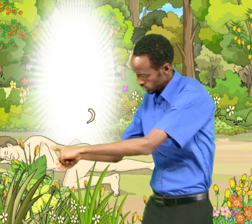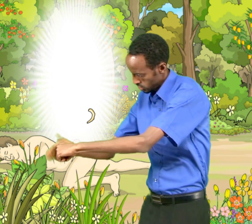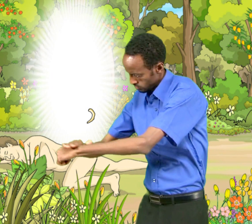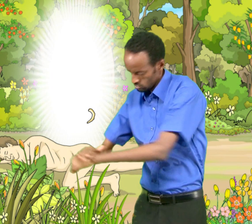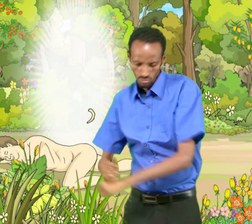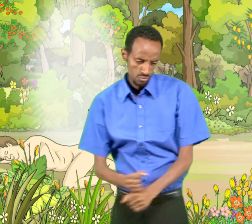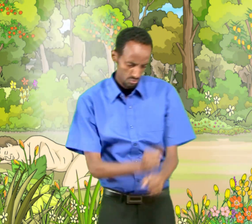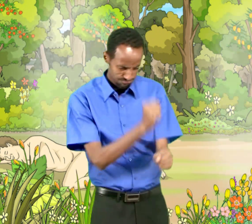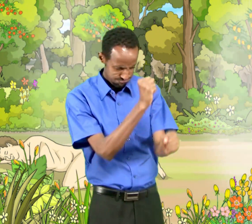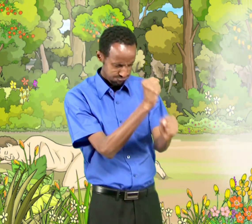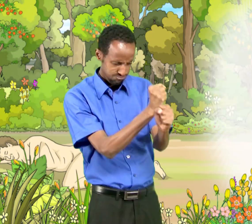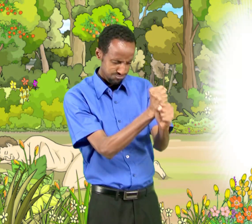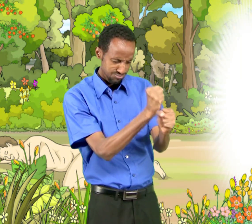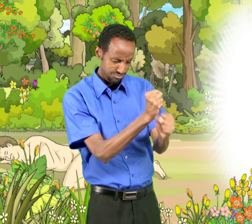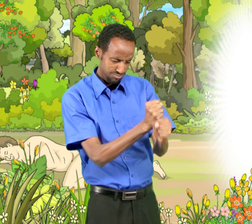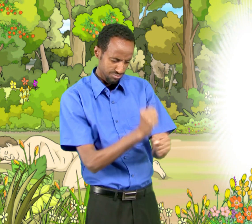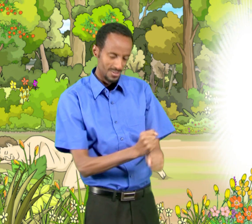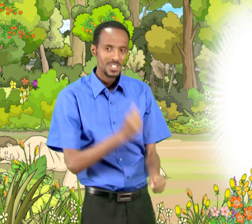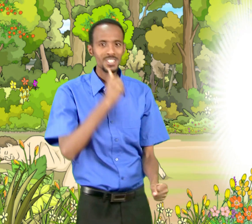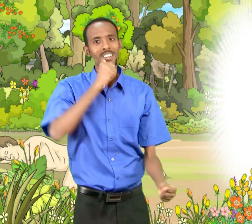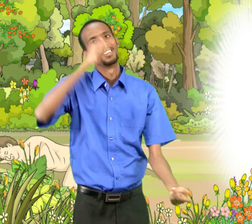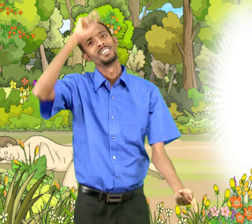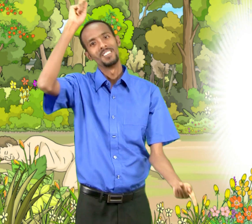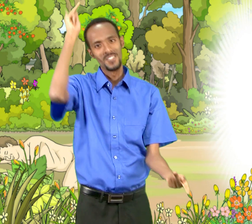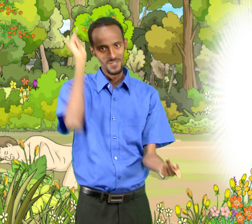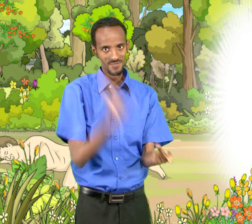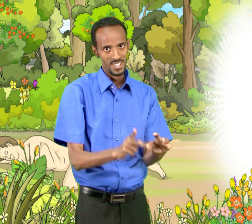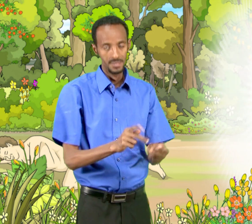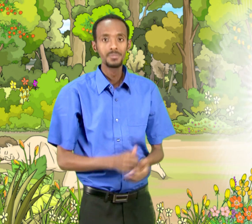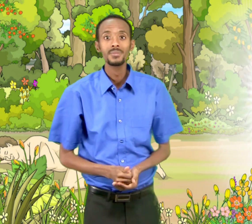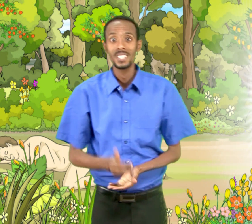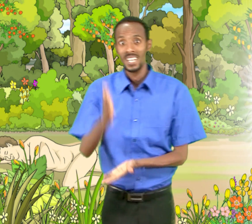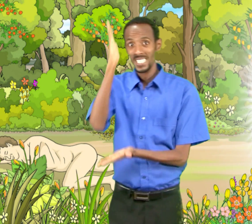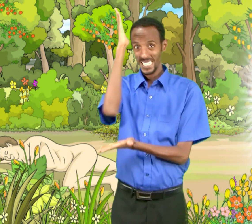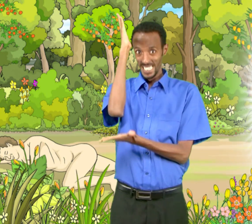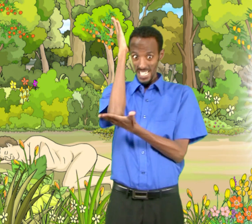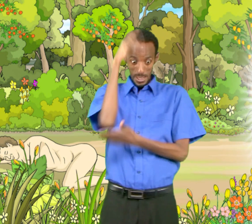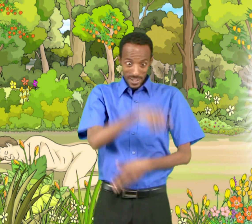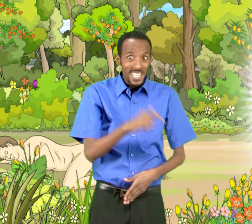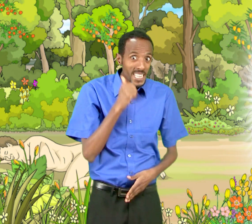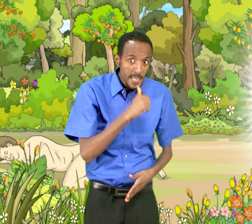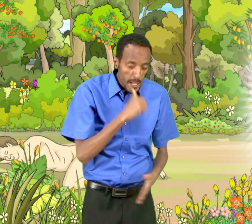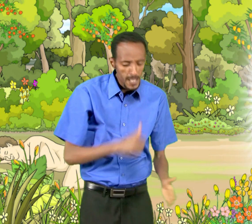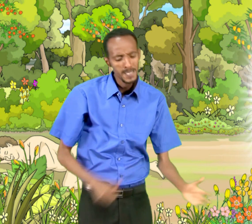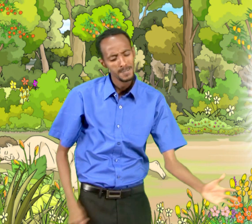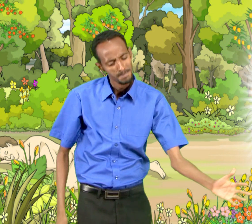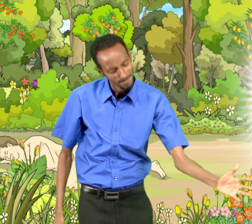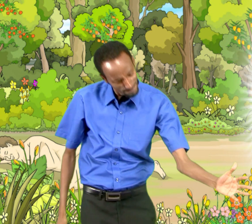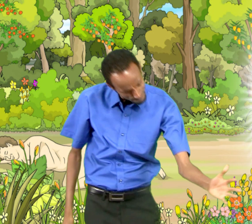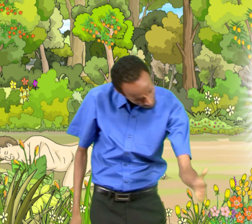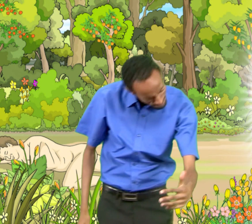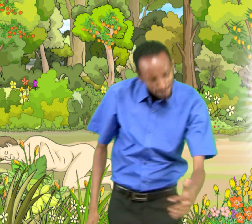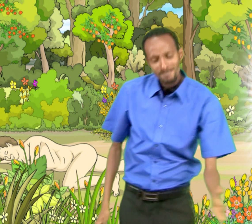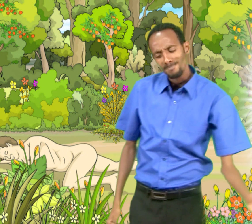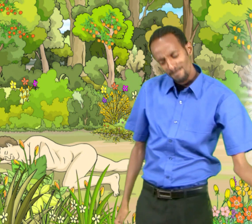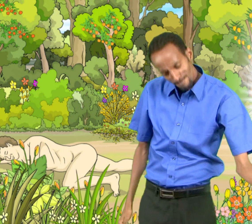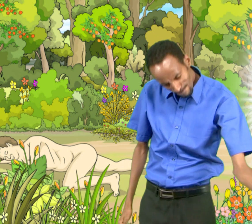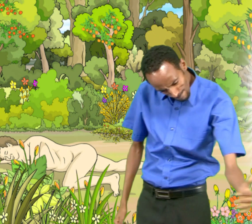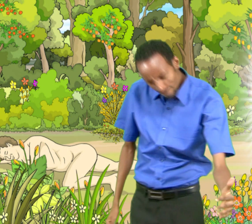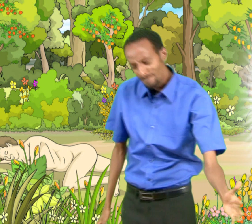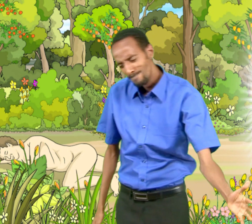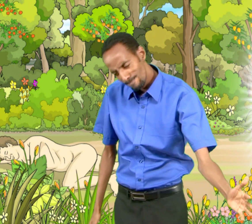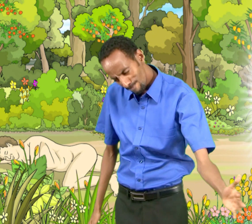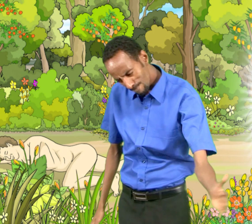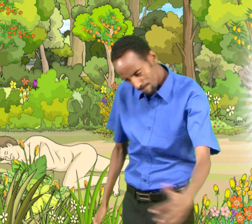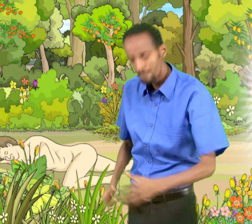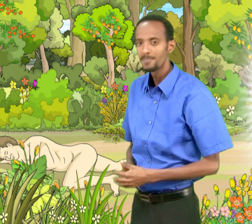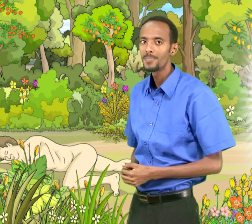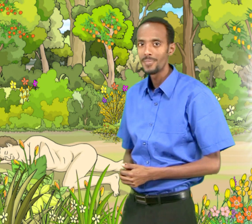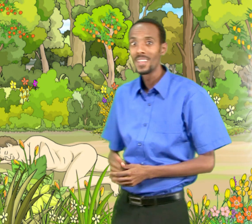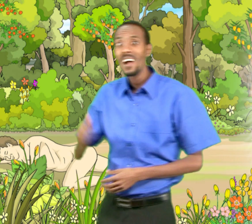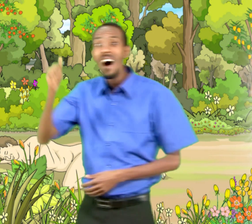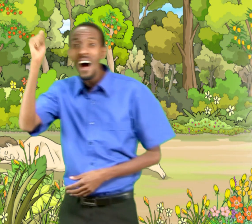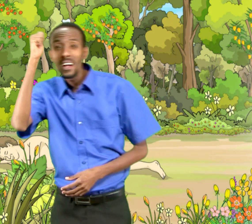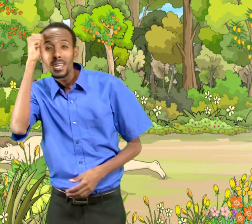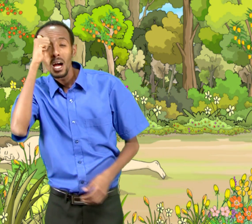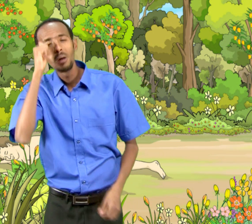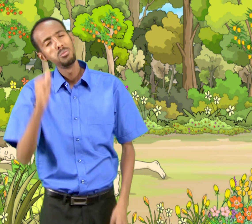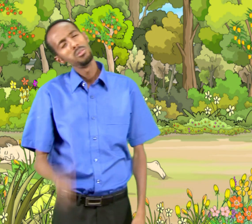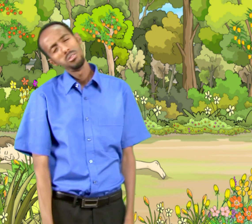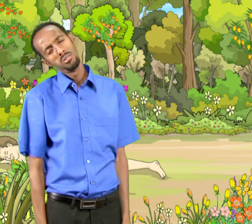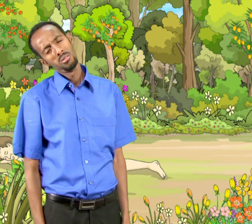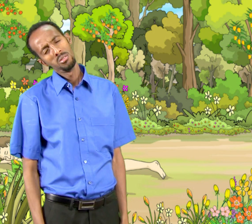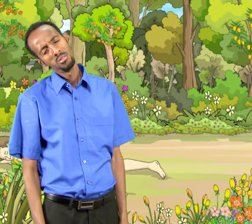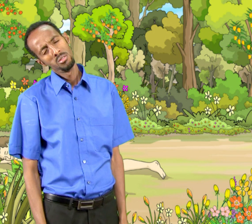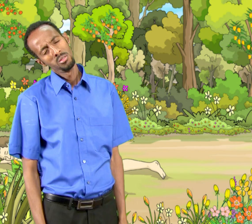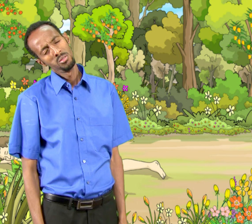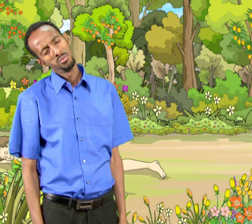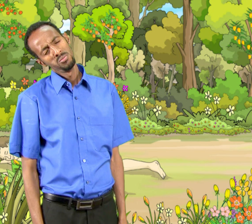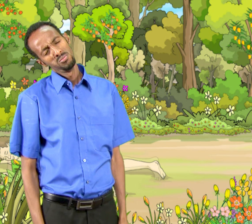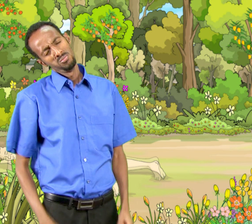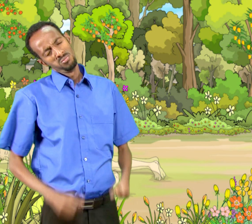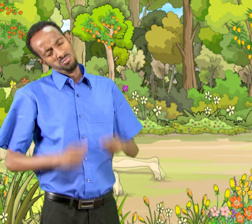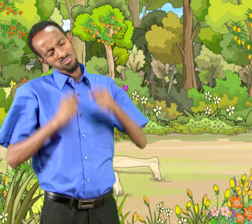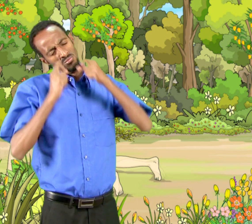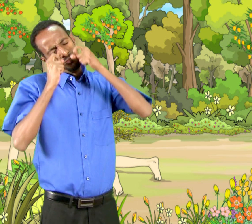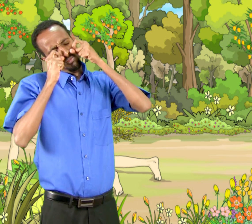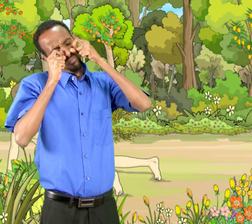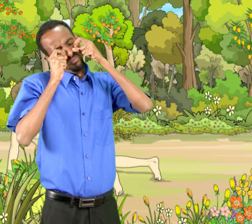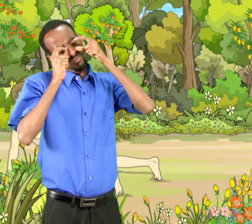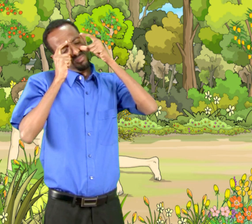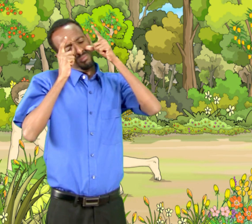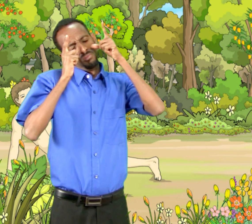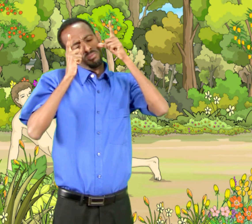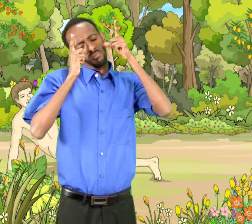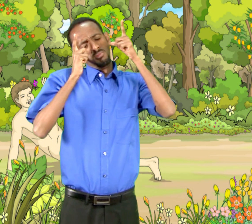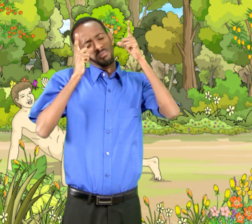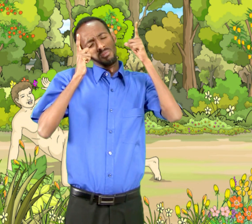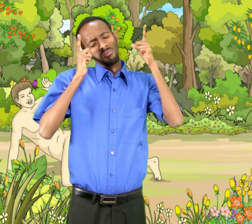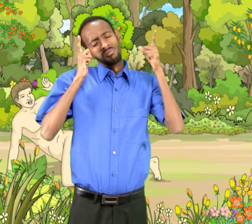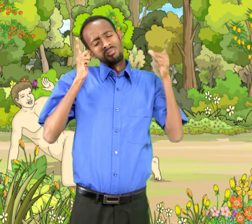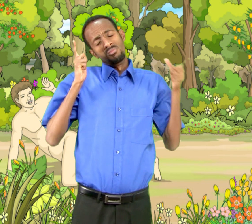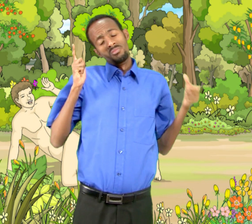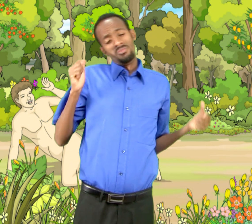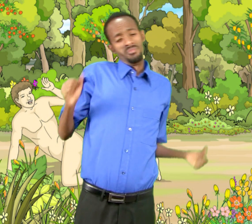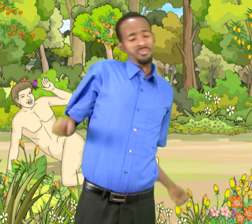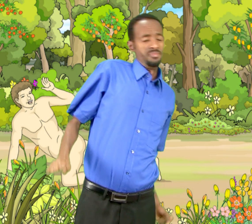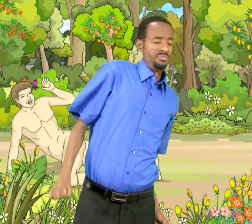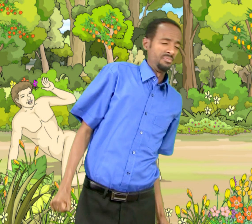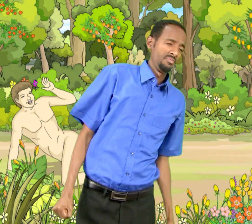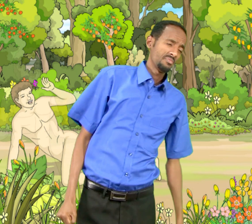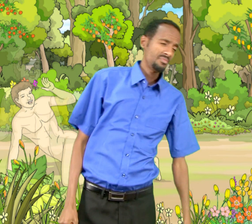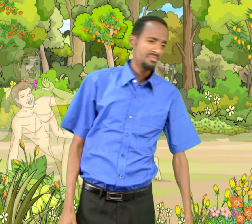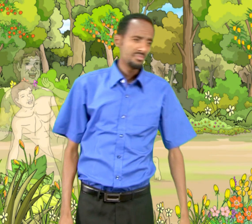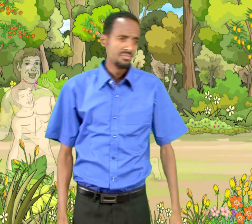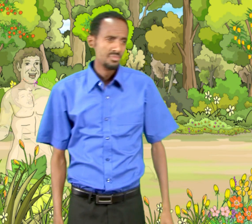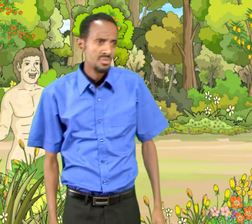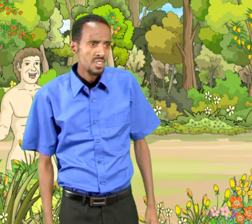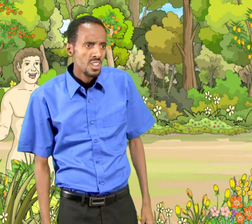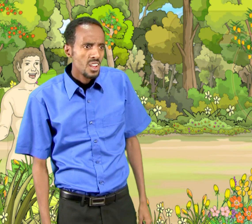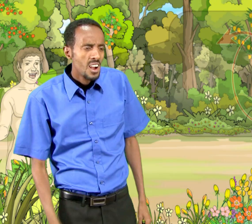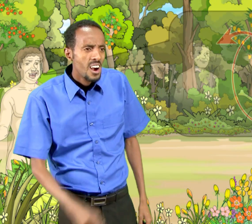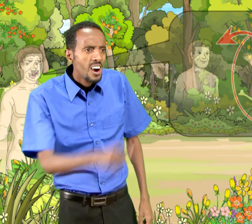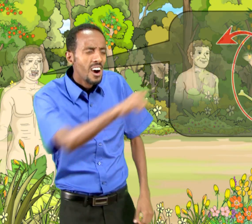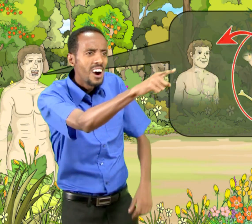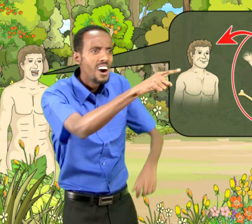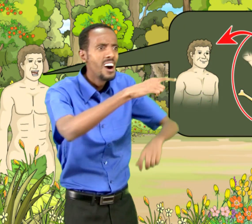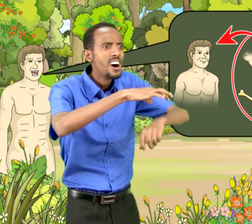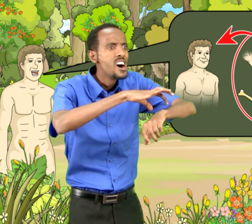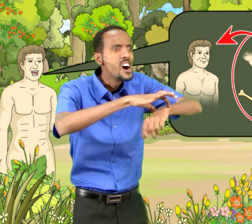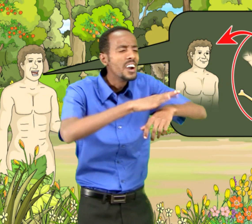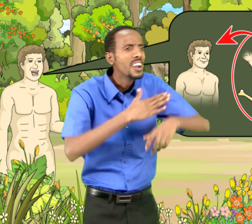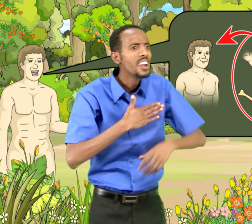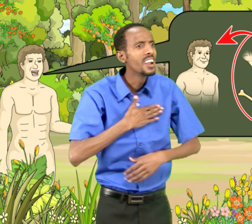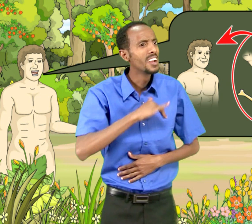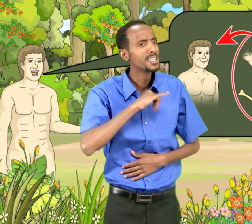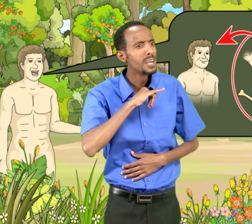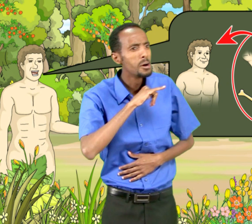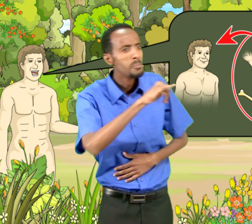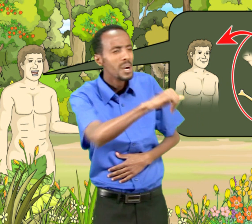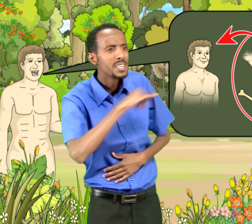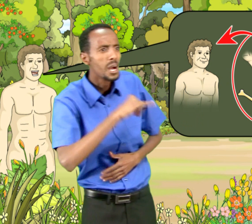And from the rib that the LORD God had taken from the man, He made a woman and brought her to him.